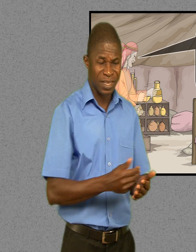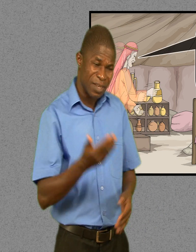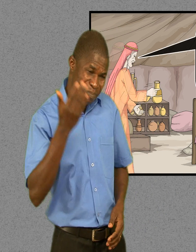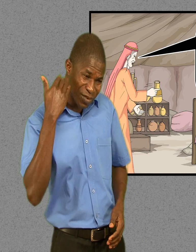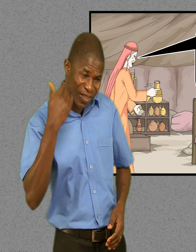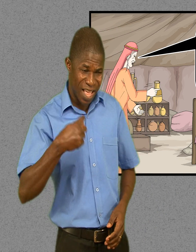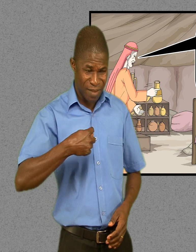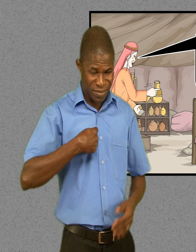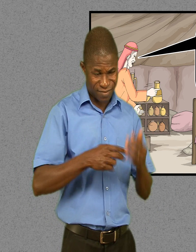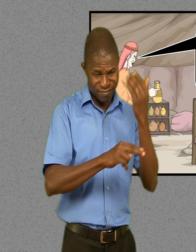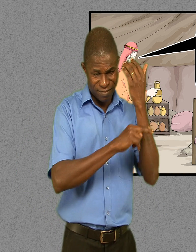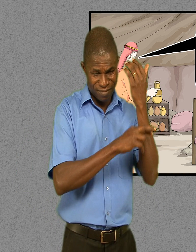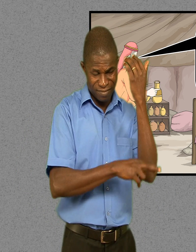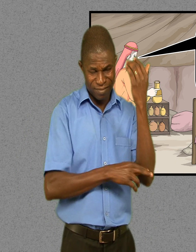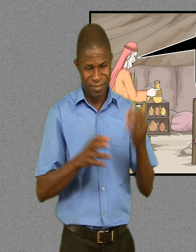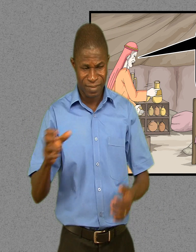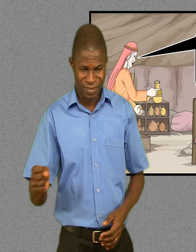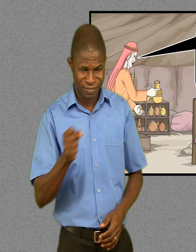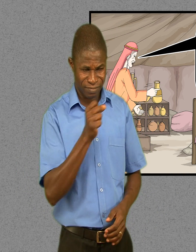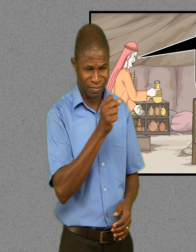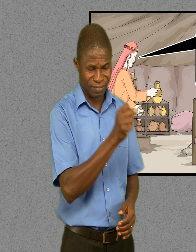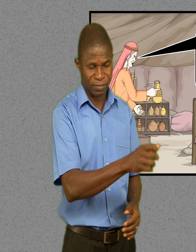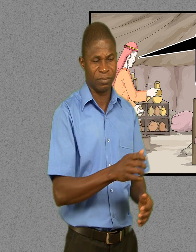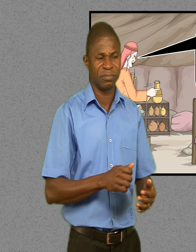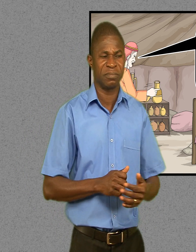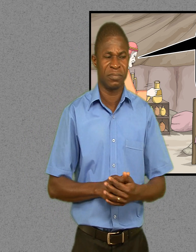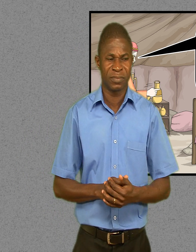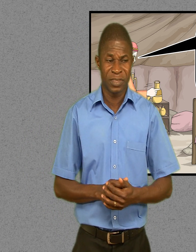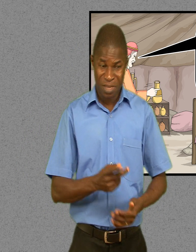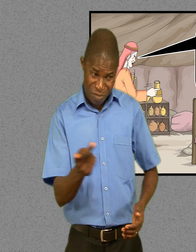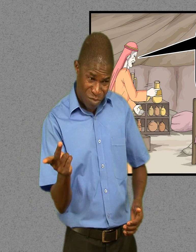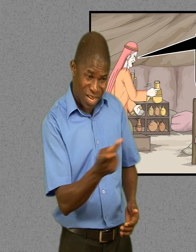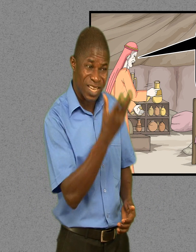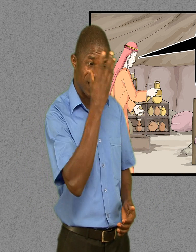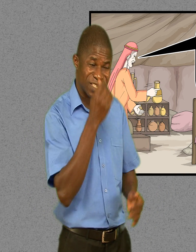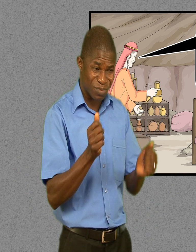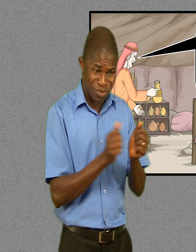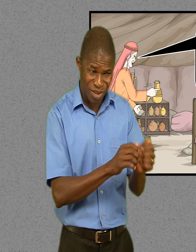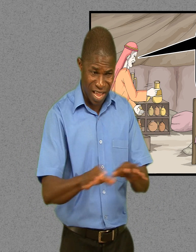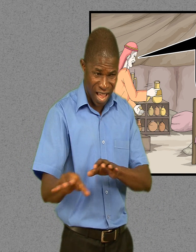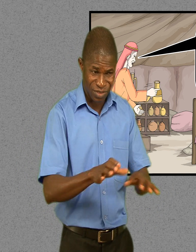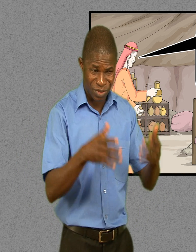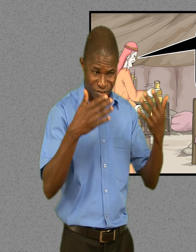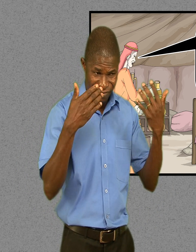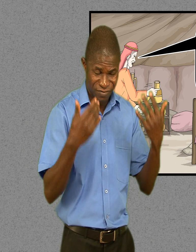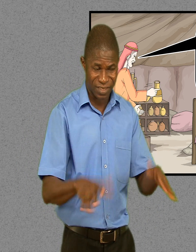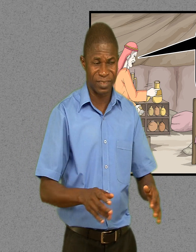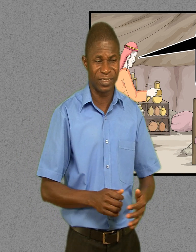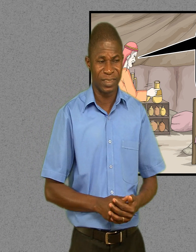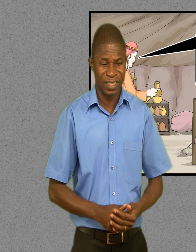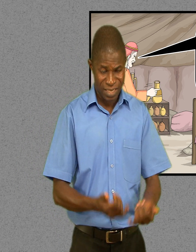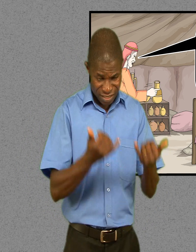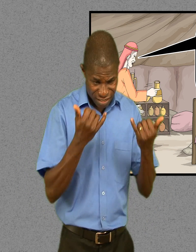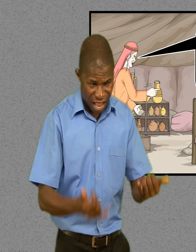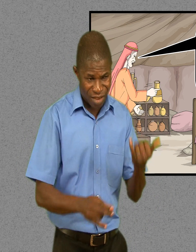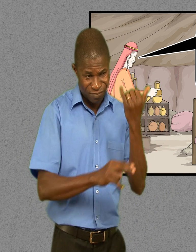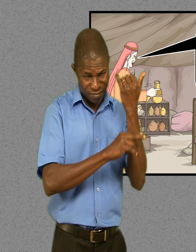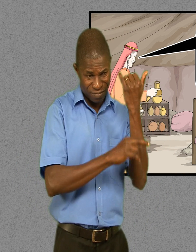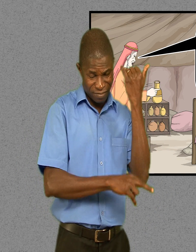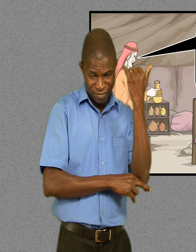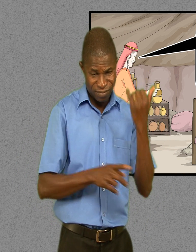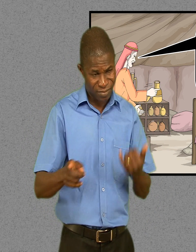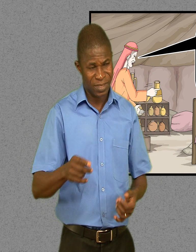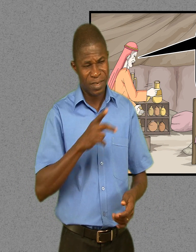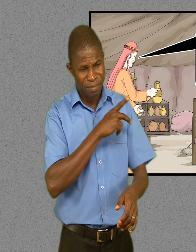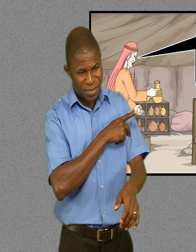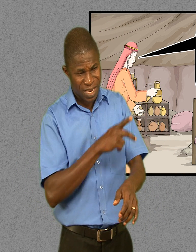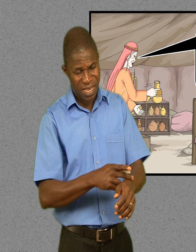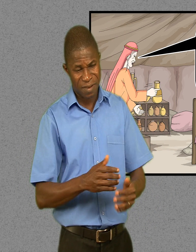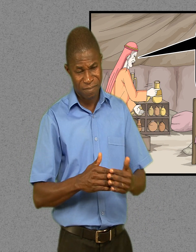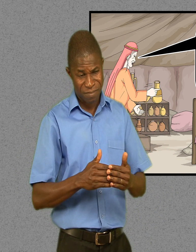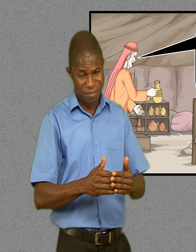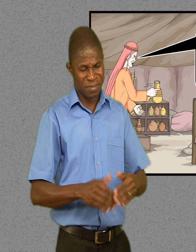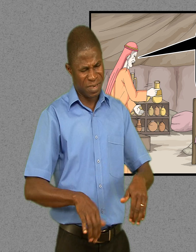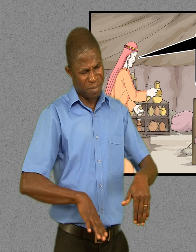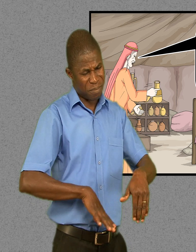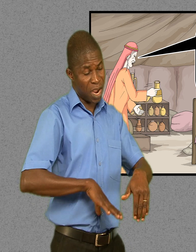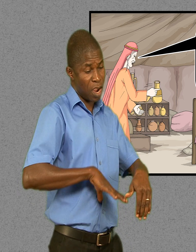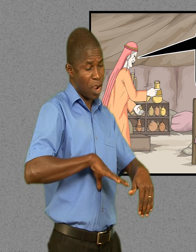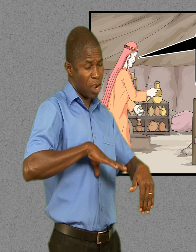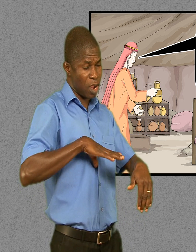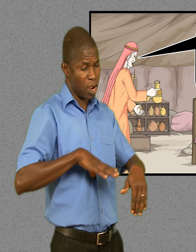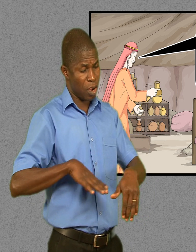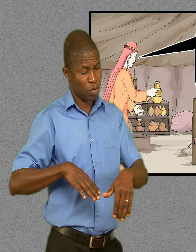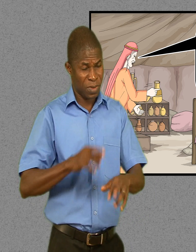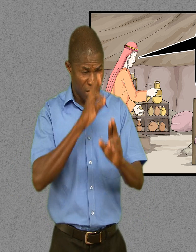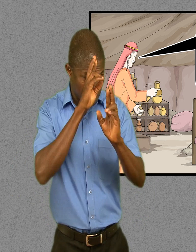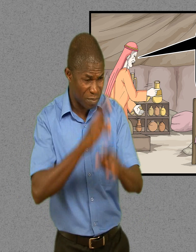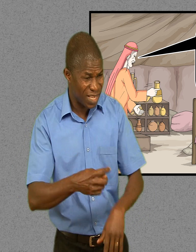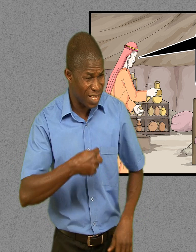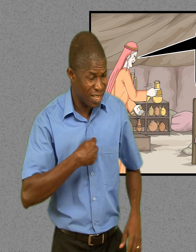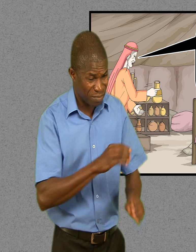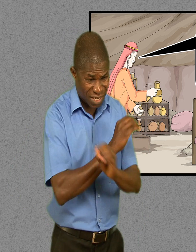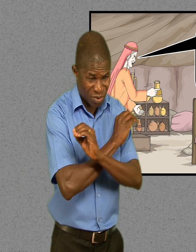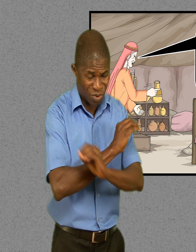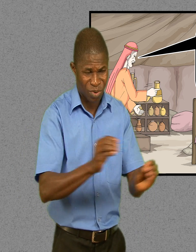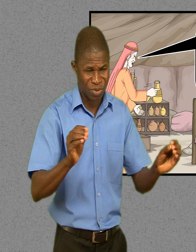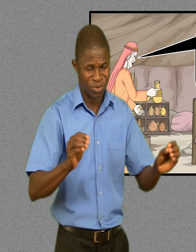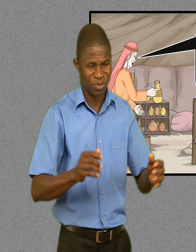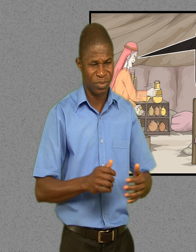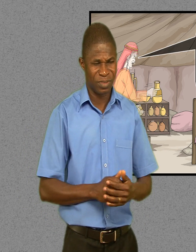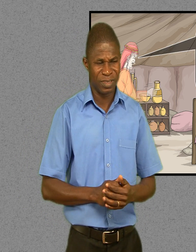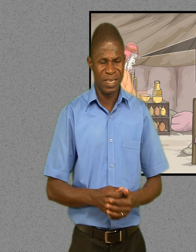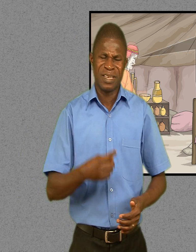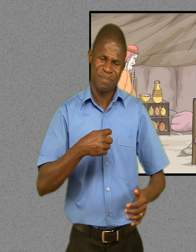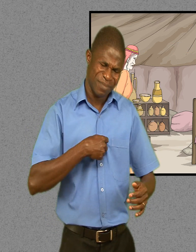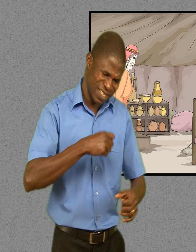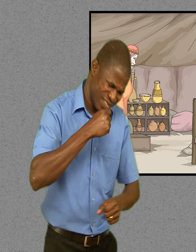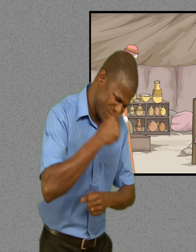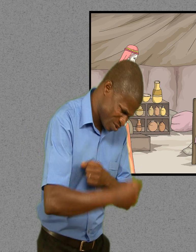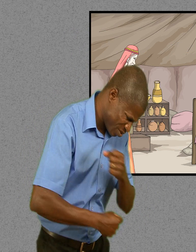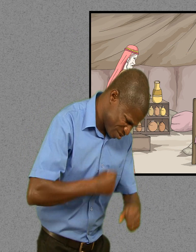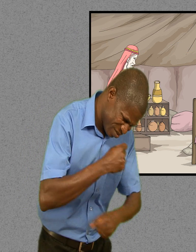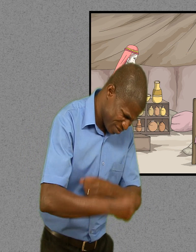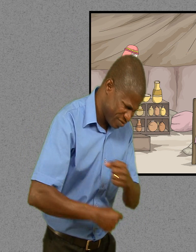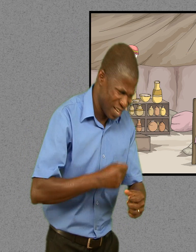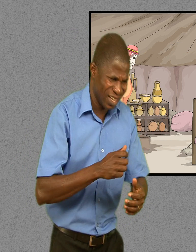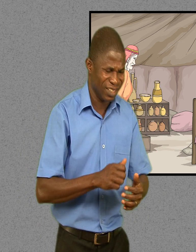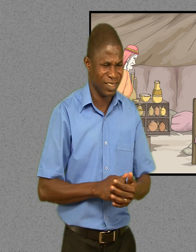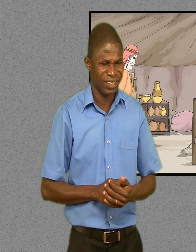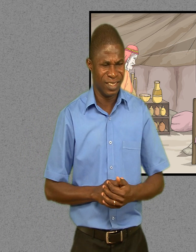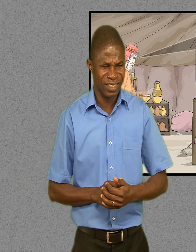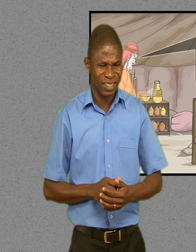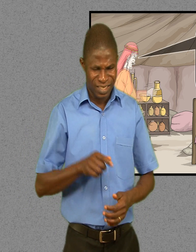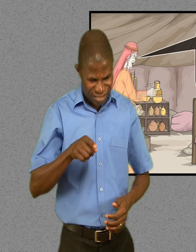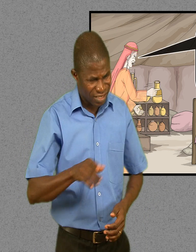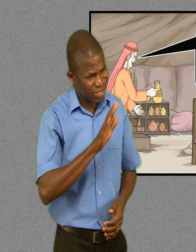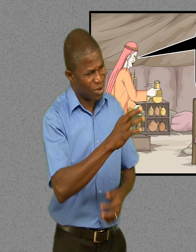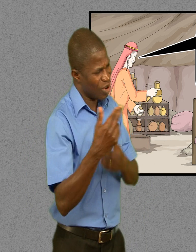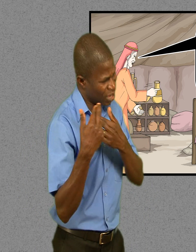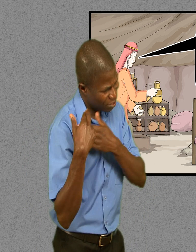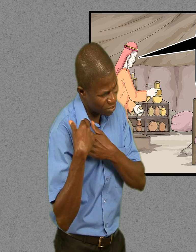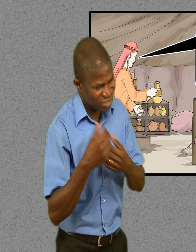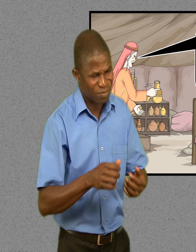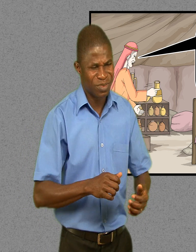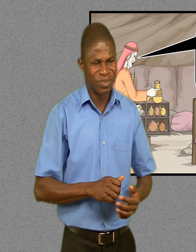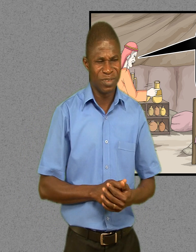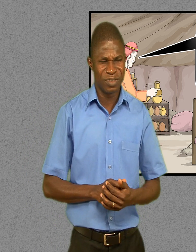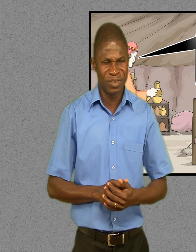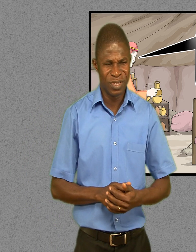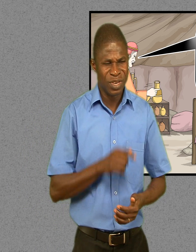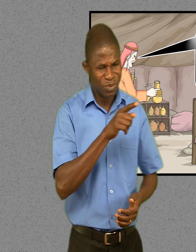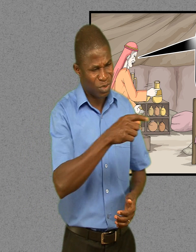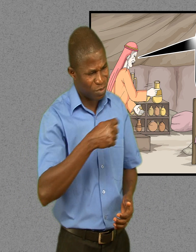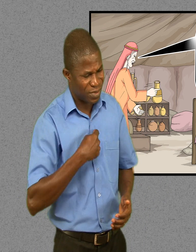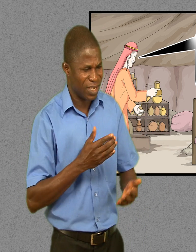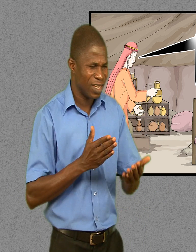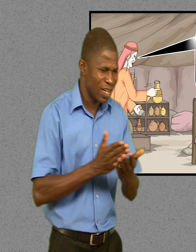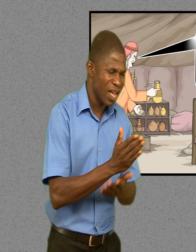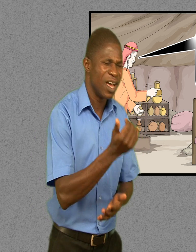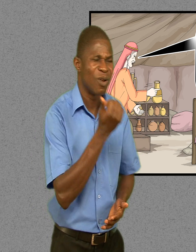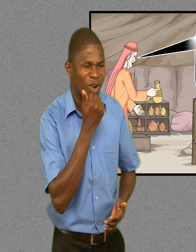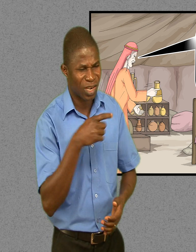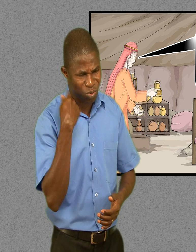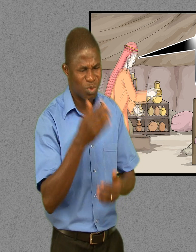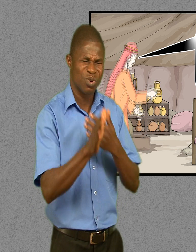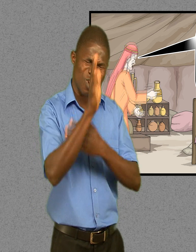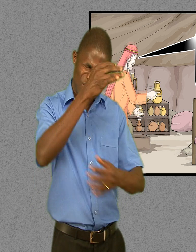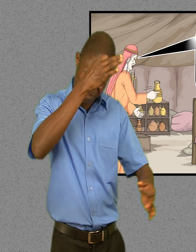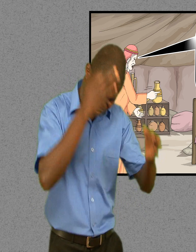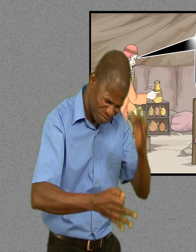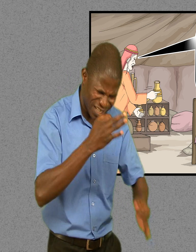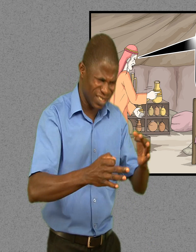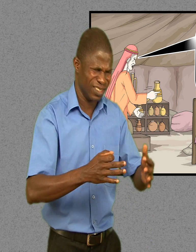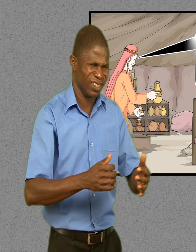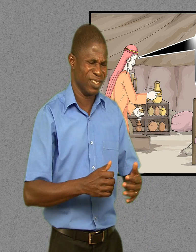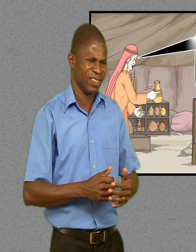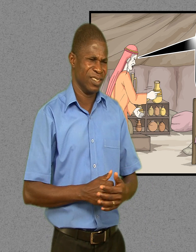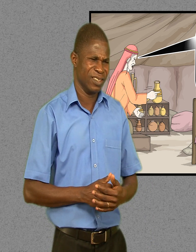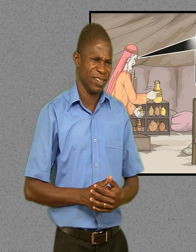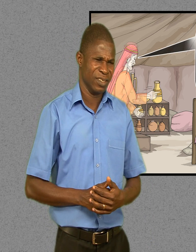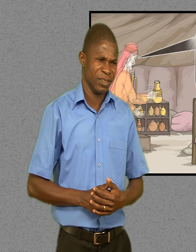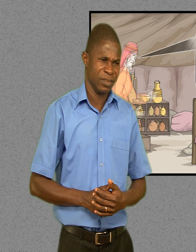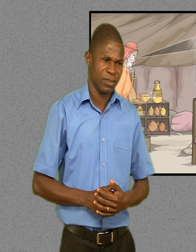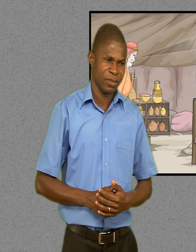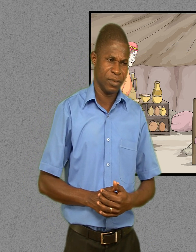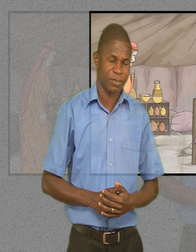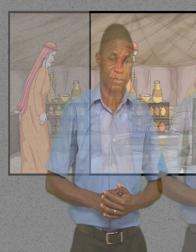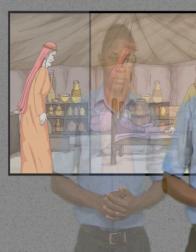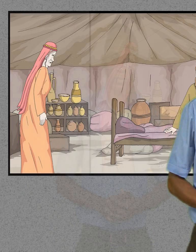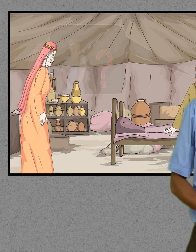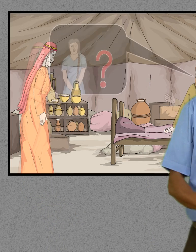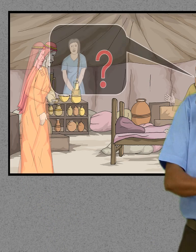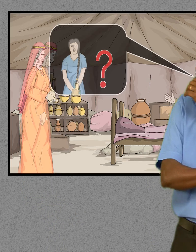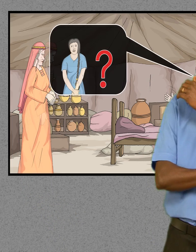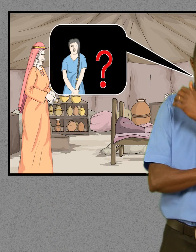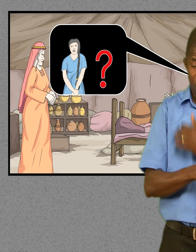I delivered my servant into your arms, and ever since she saw that she was pregnant, she has treated me with contempt.